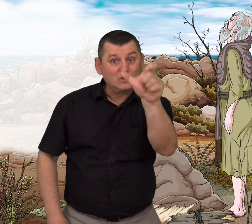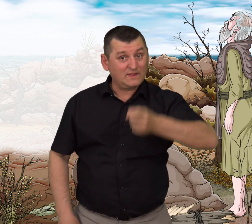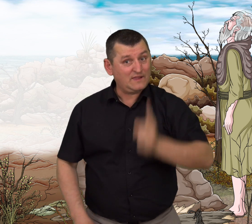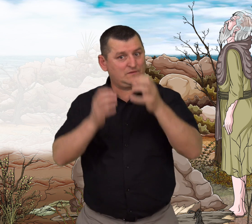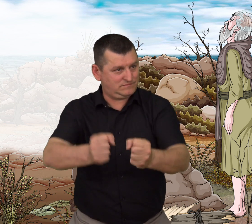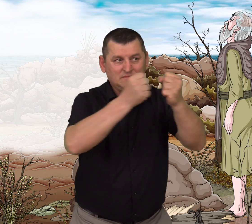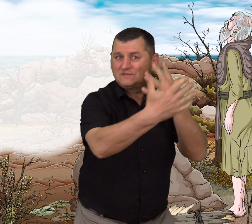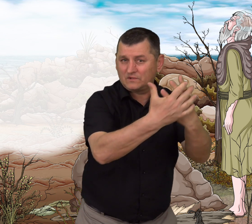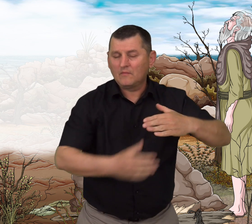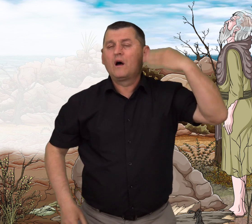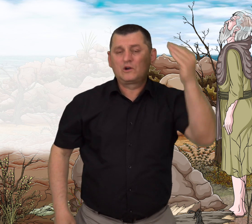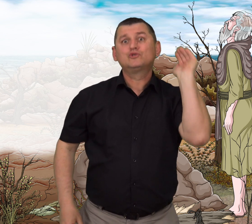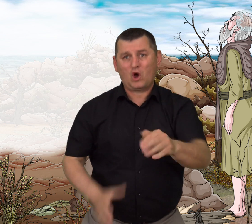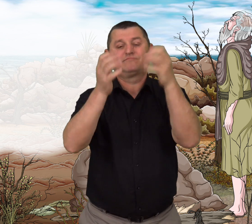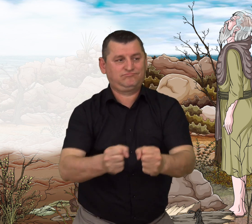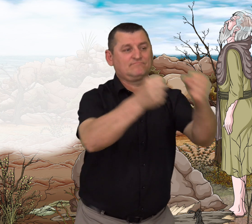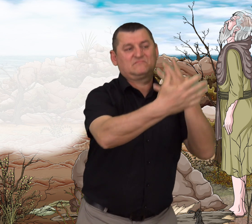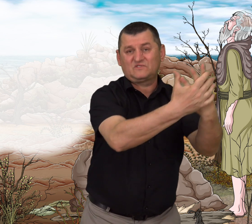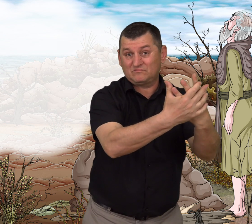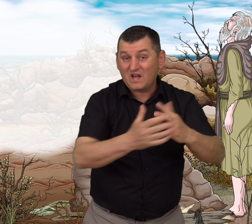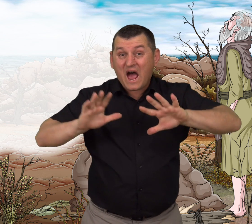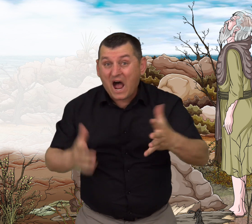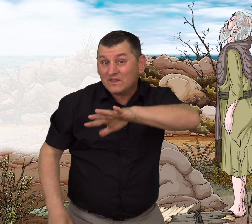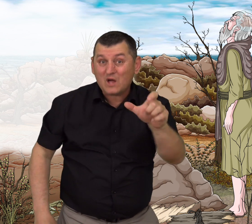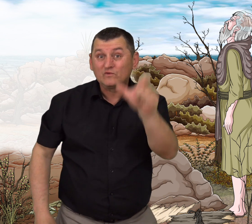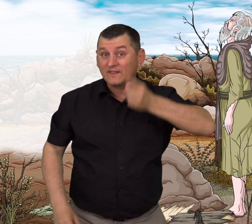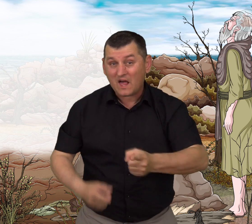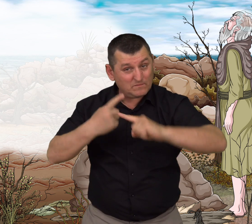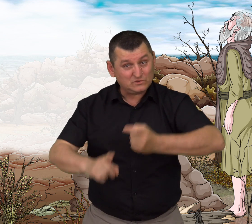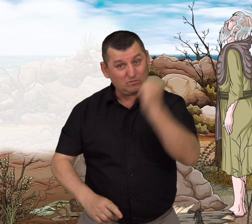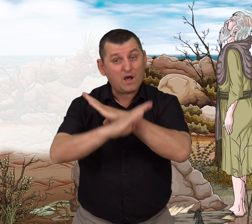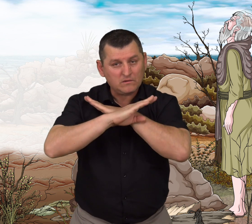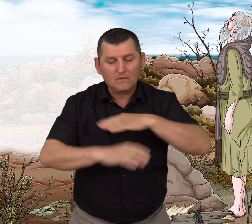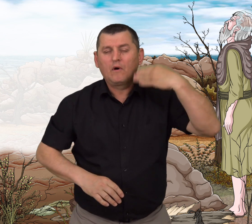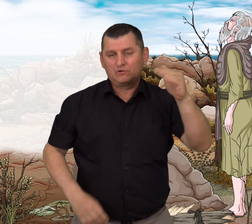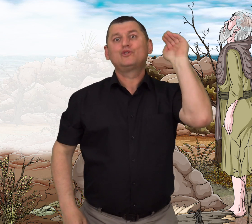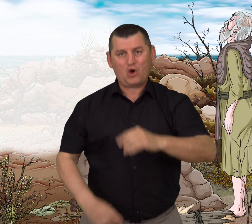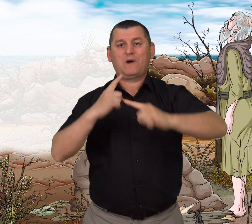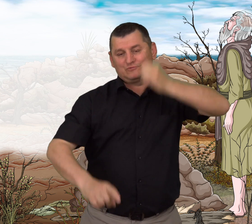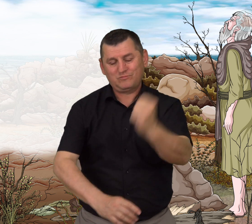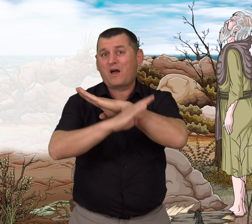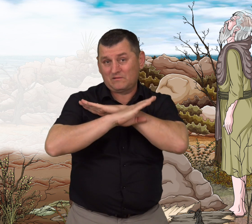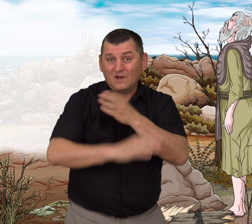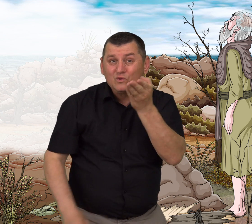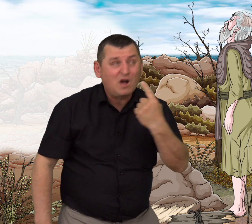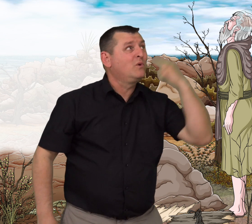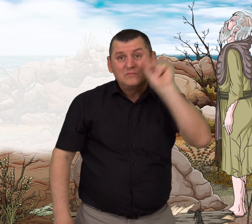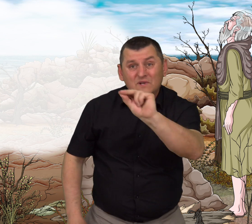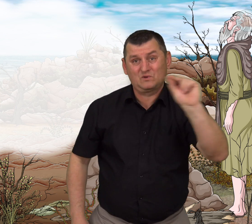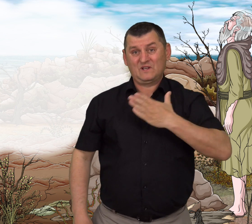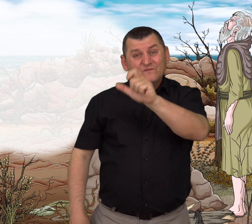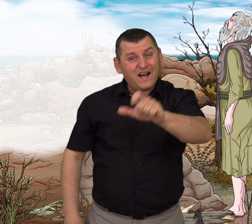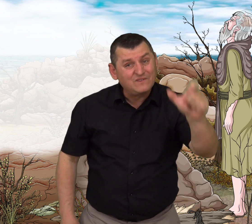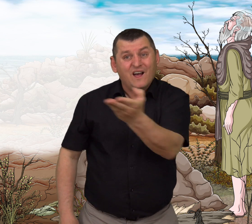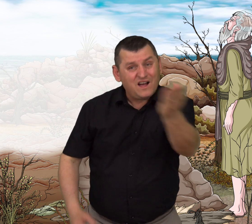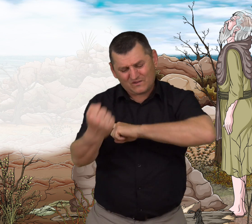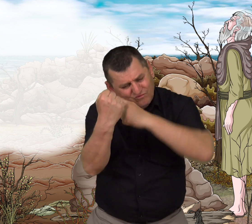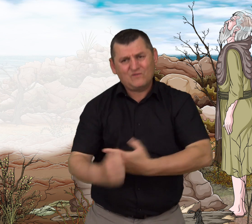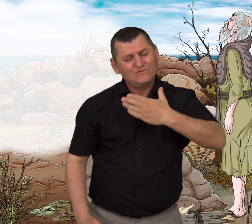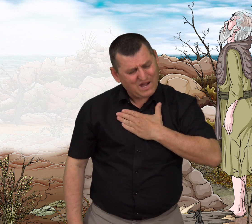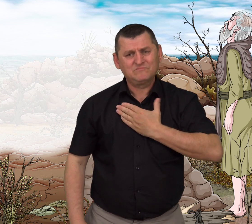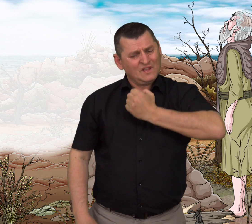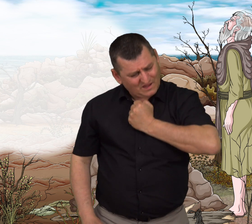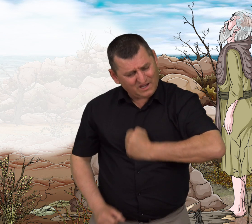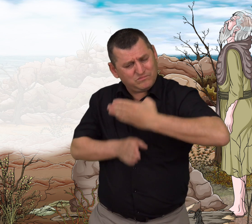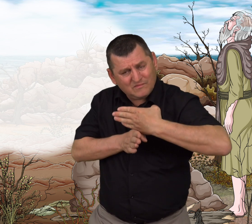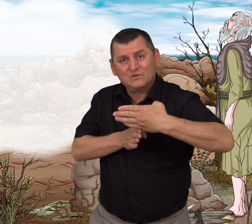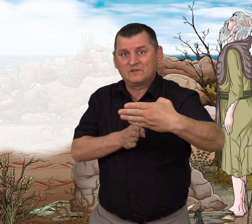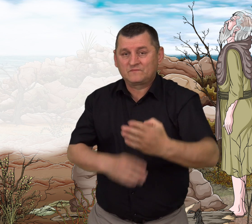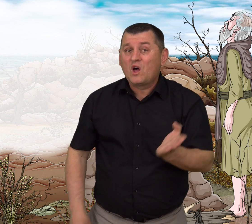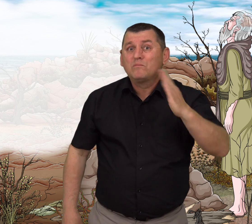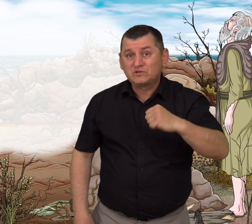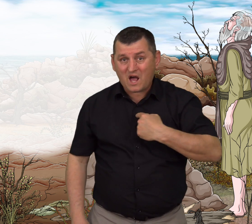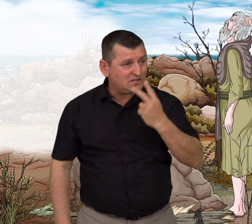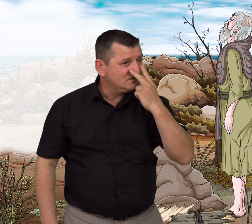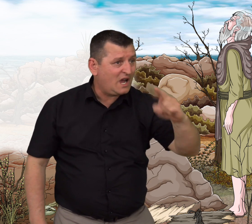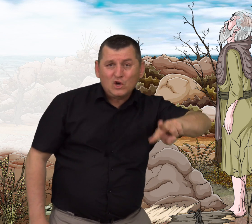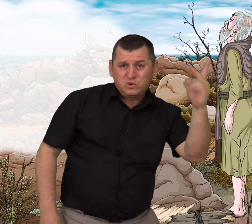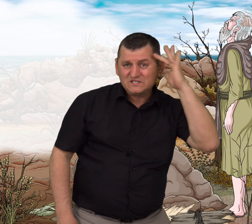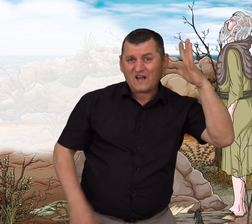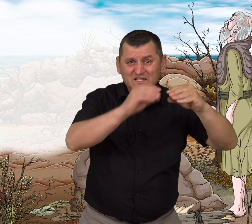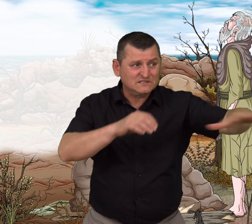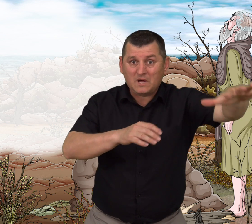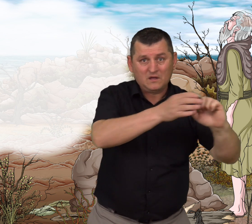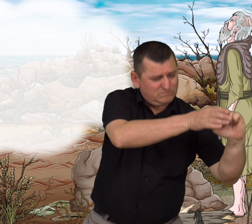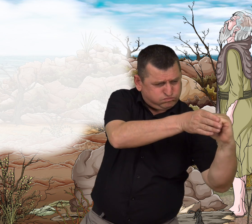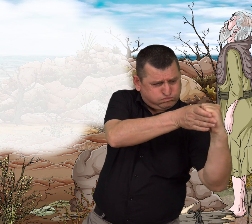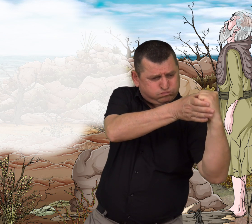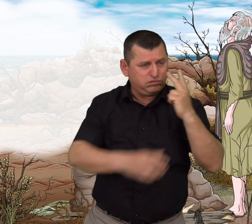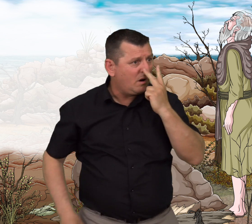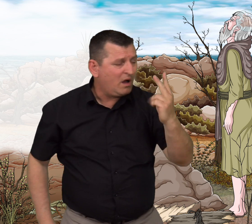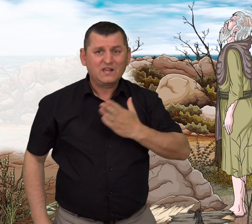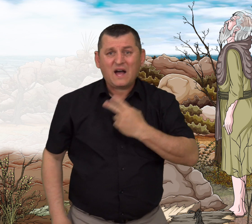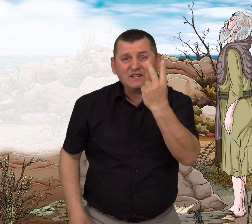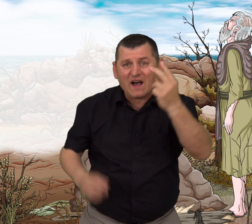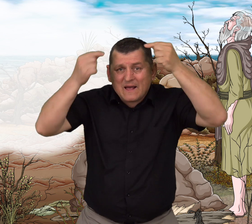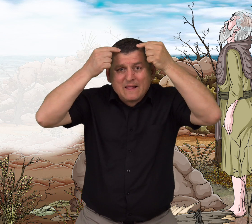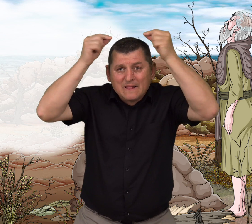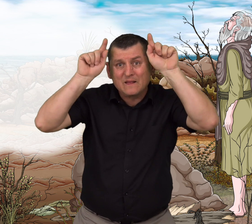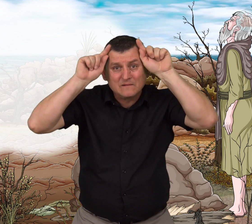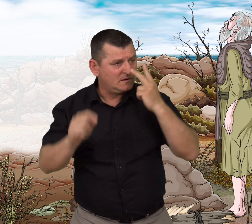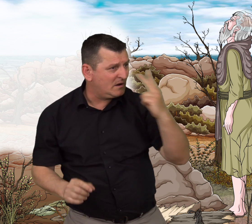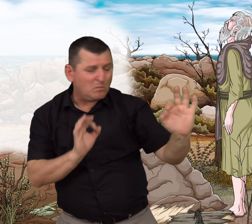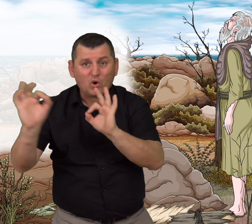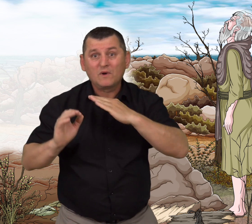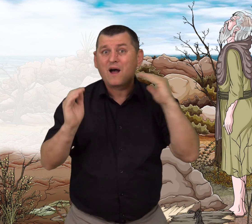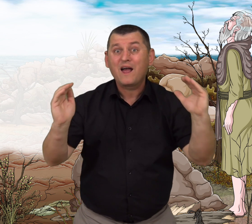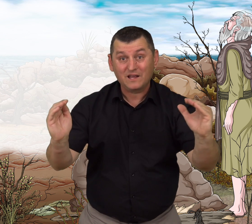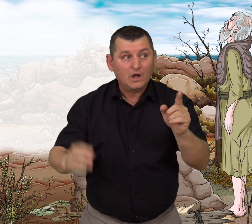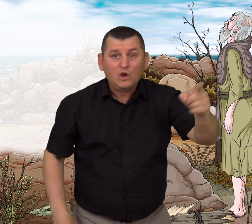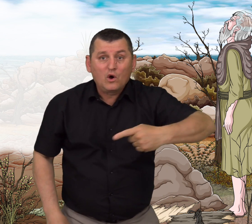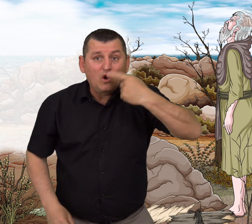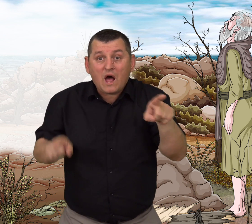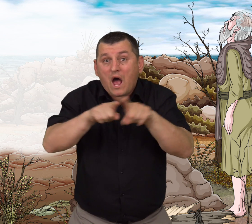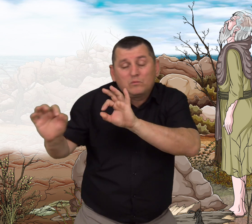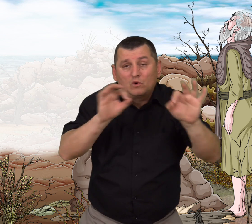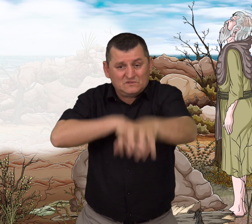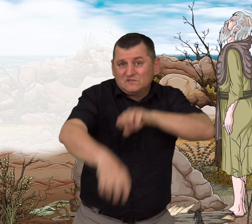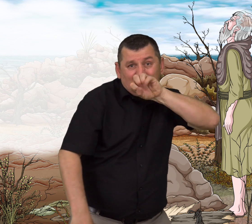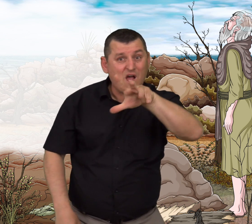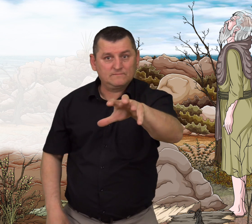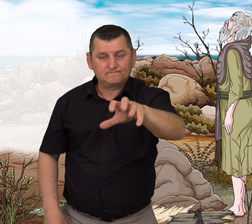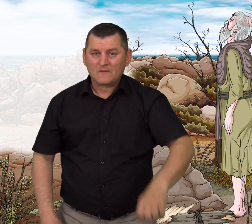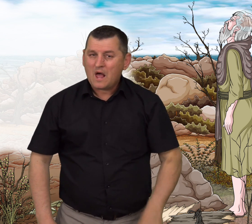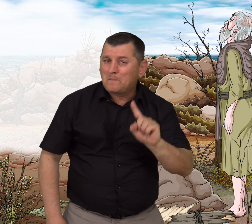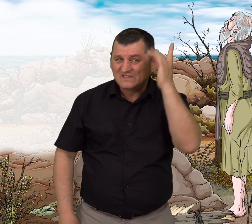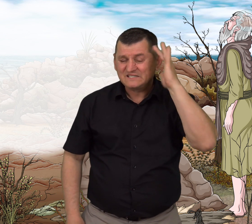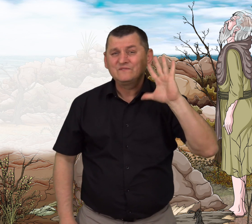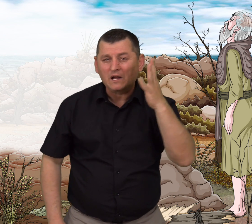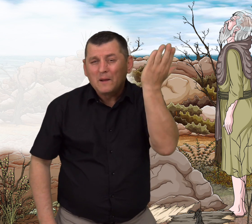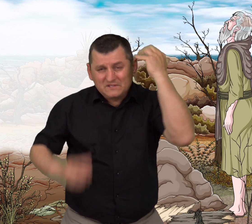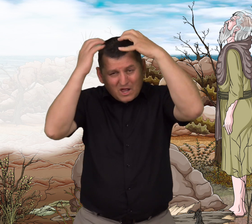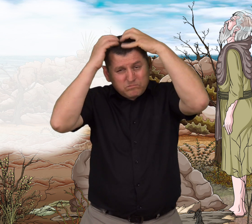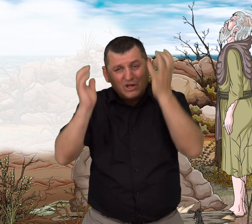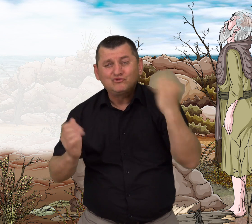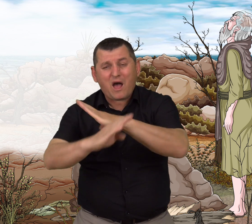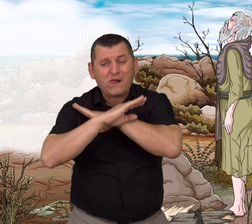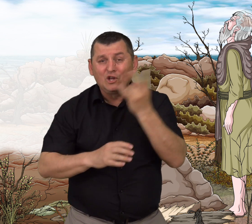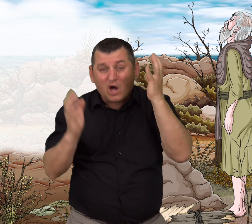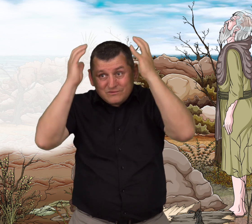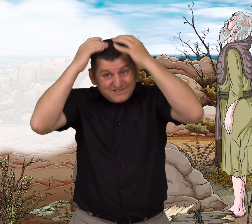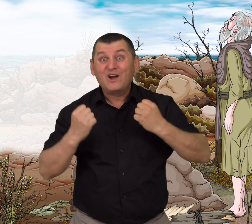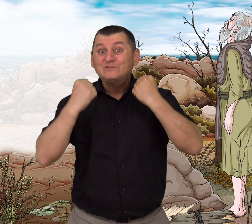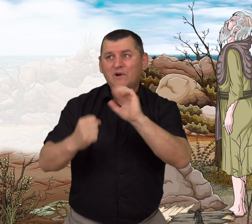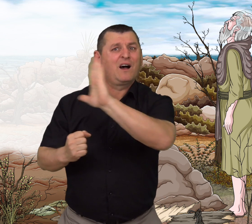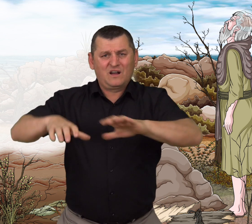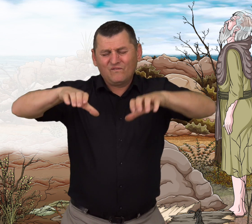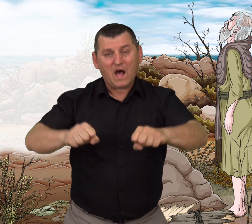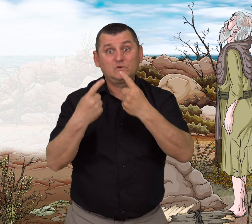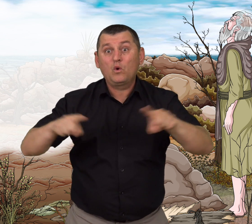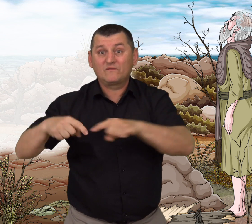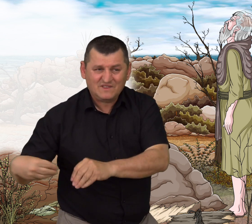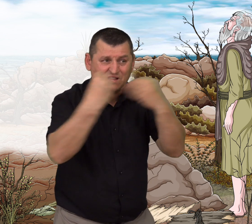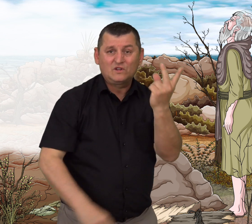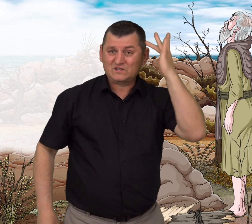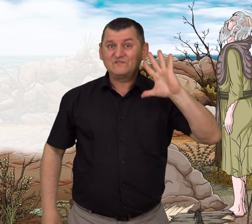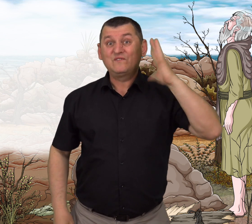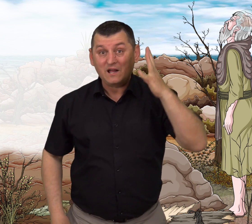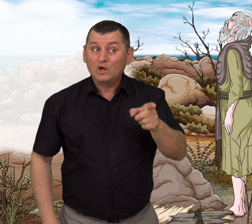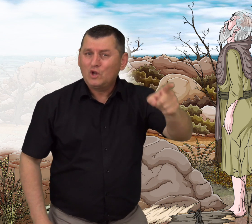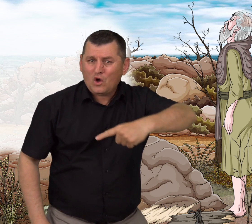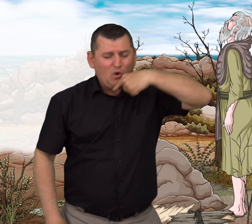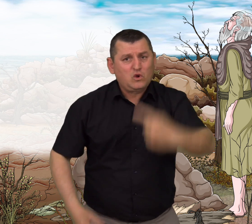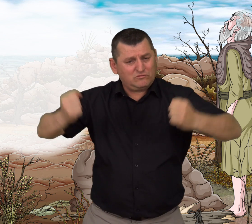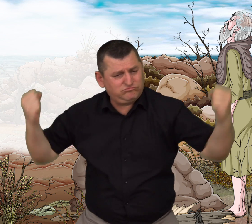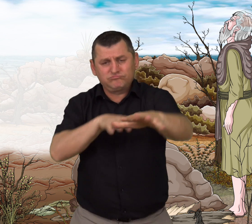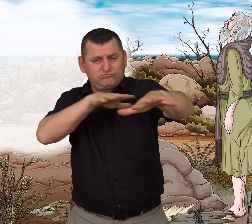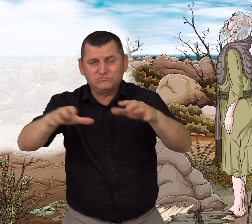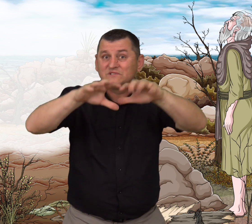if anyone is to die by the sword, by the sword he must be killed.” Here is a call for the perseverance and faith of the saints. Then I saw another beast rising out of the earth. This beast had two horns like a lamb, but spoke like a dragon.